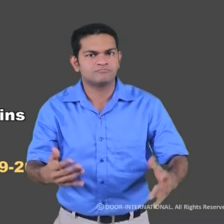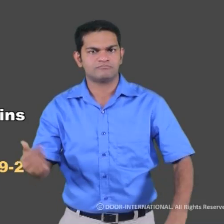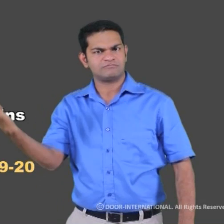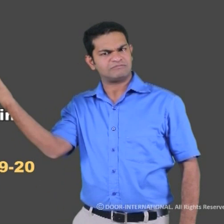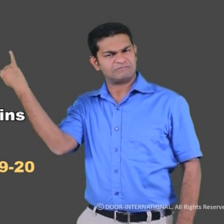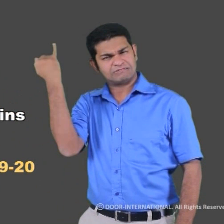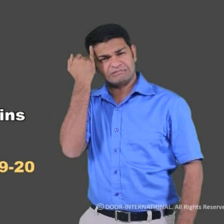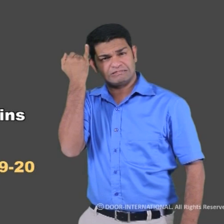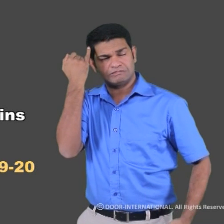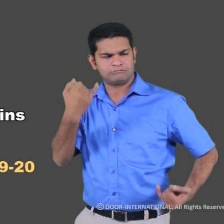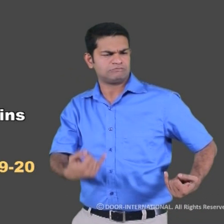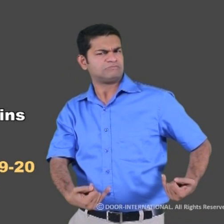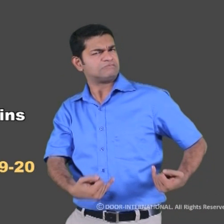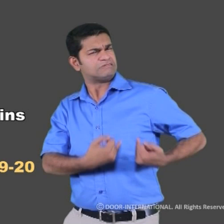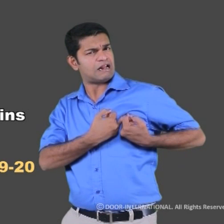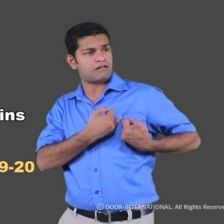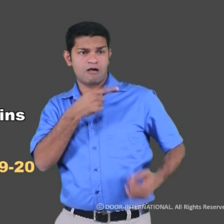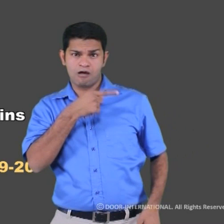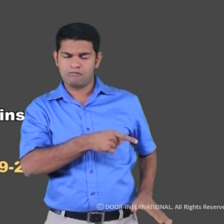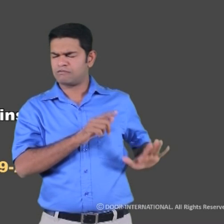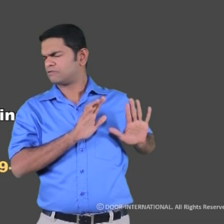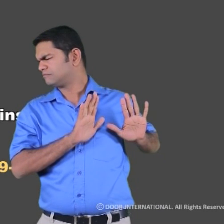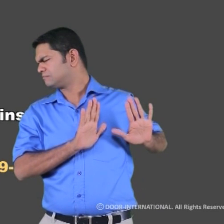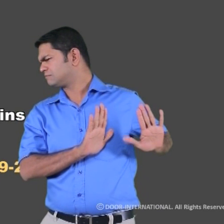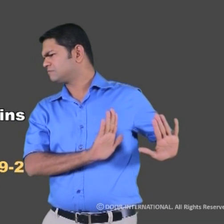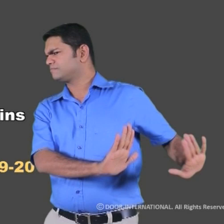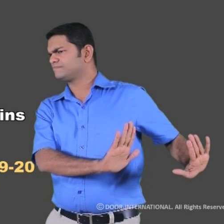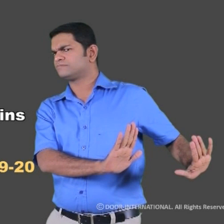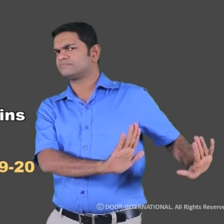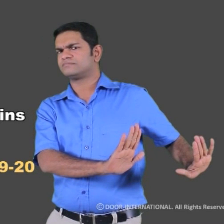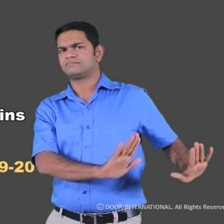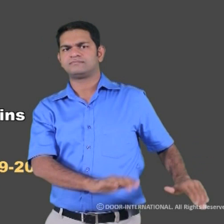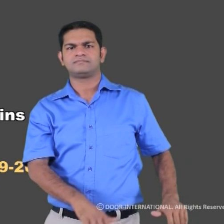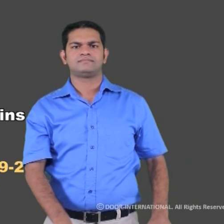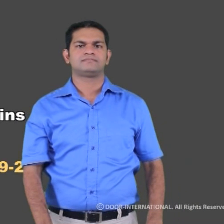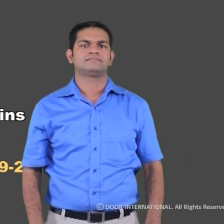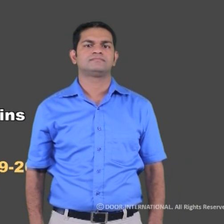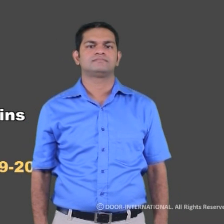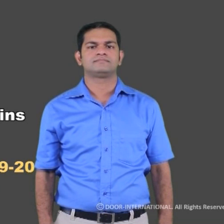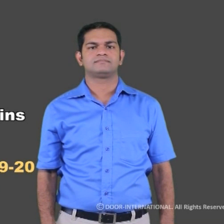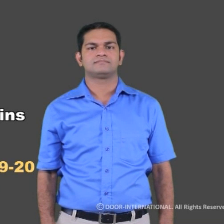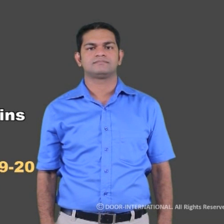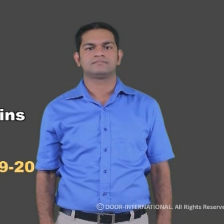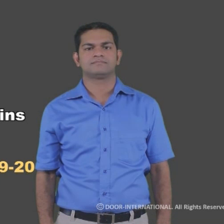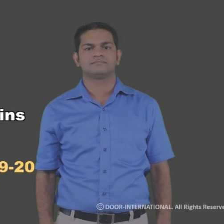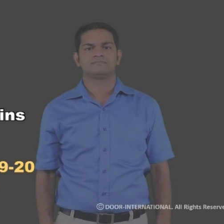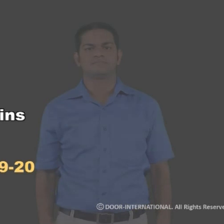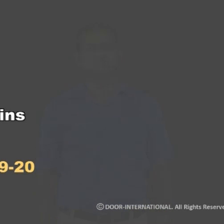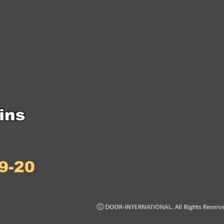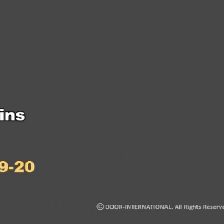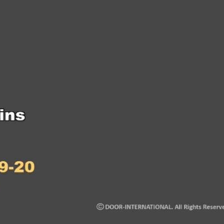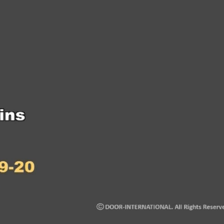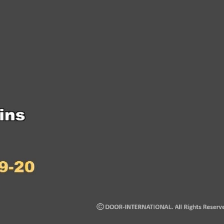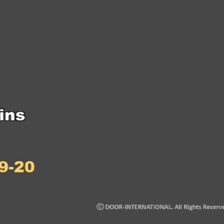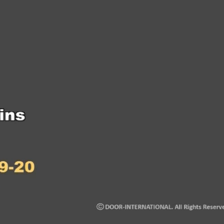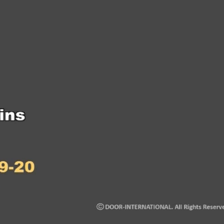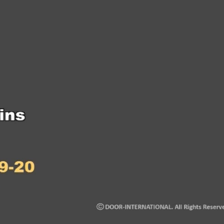Avoid sexual sins